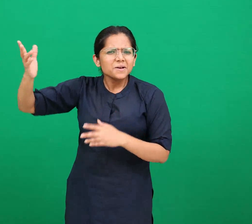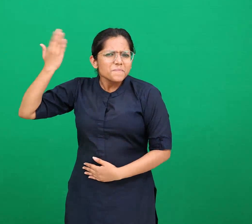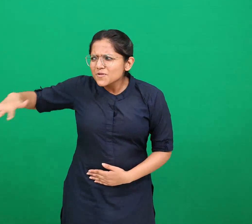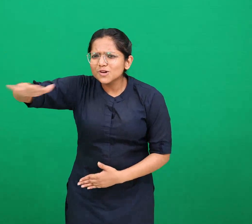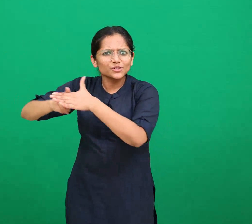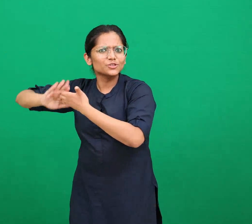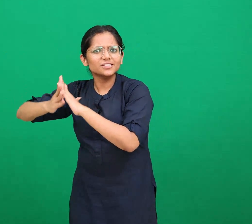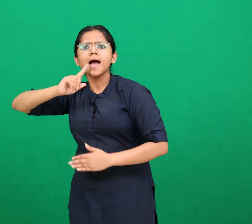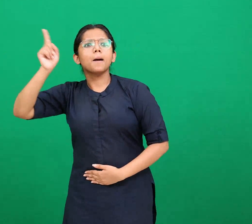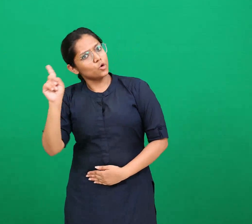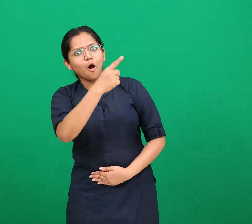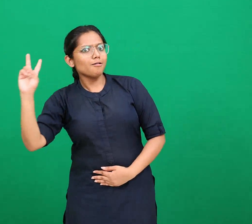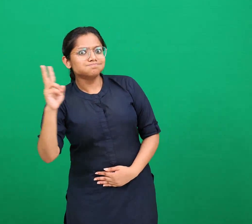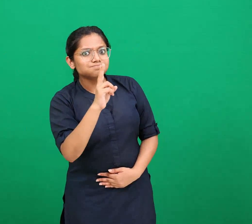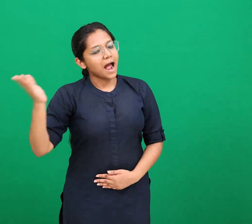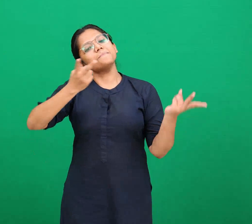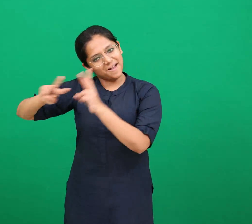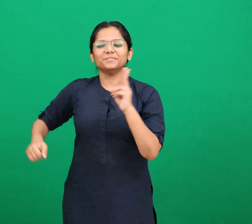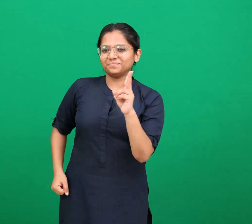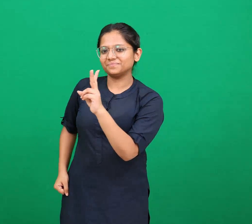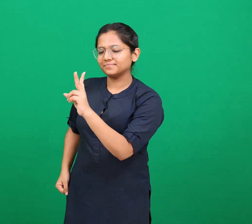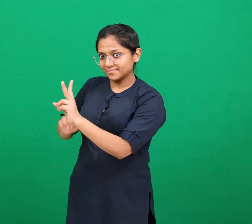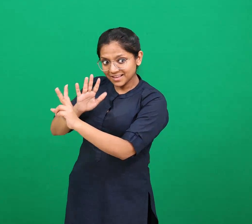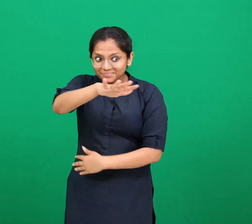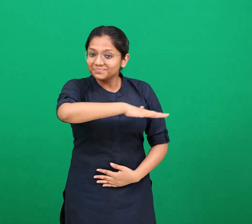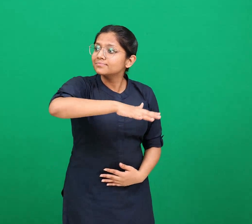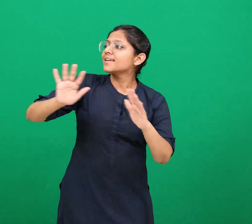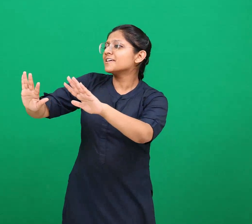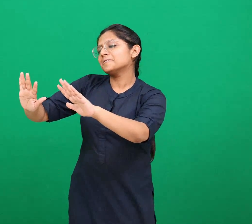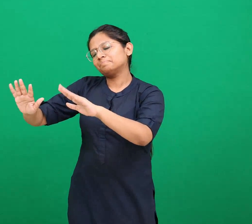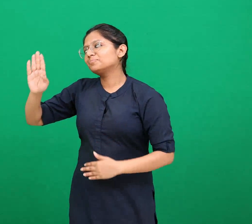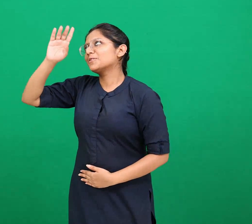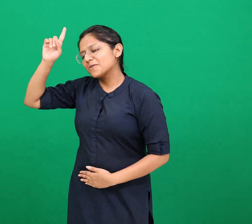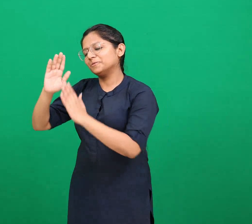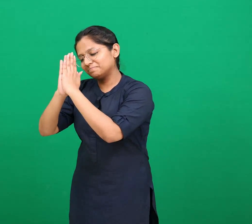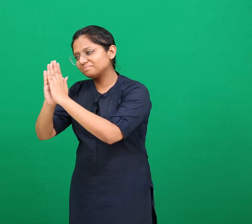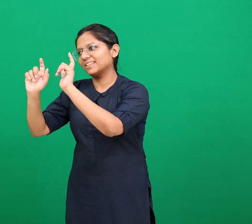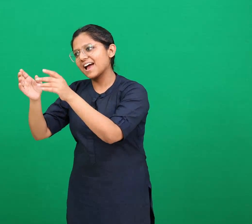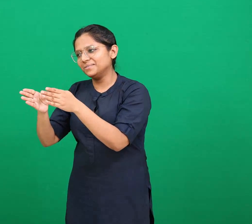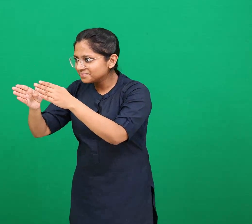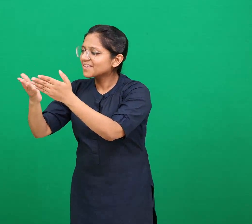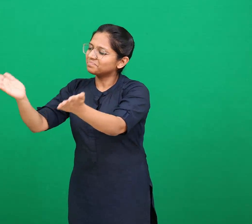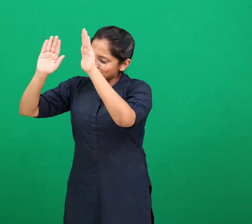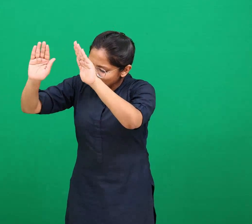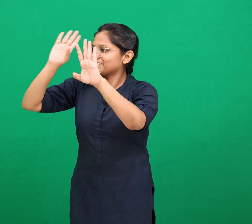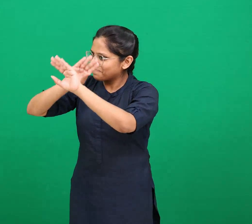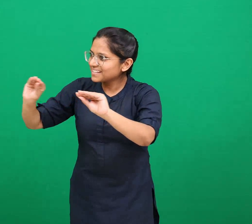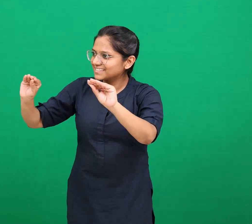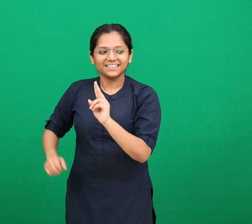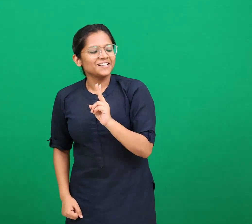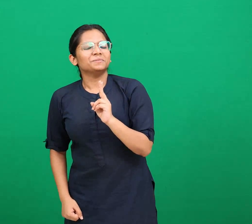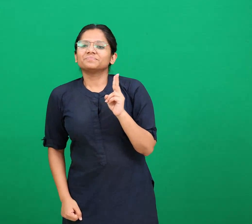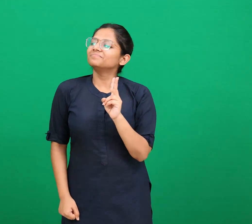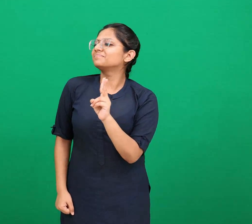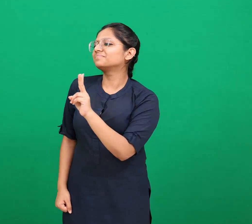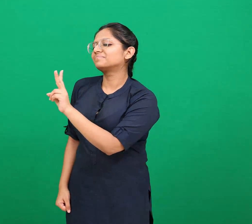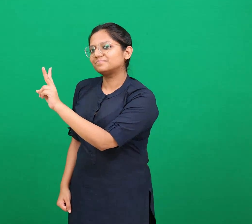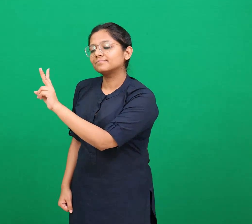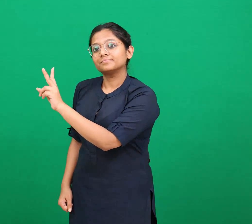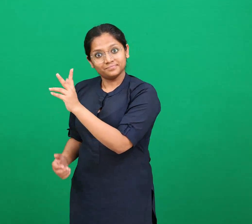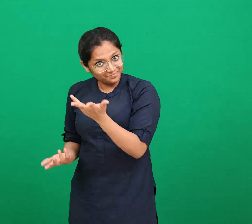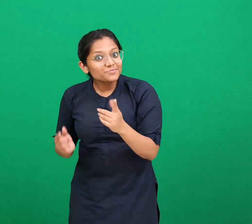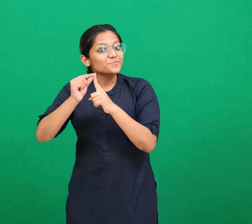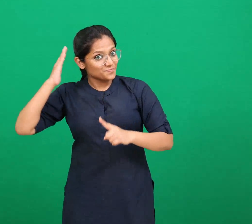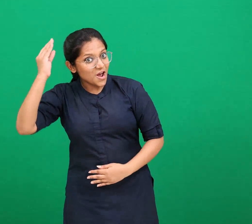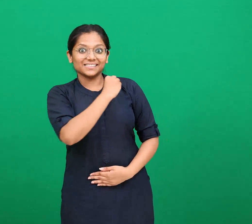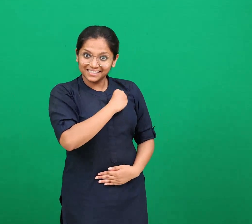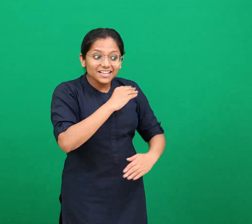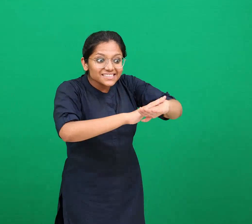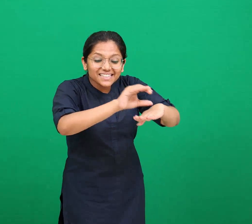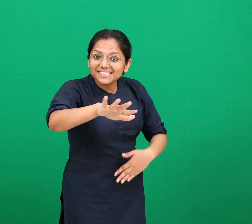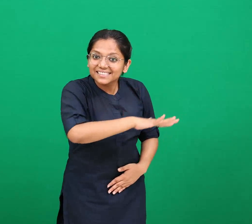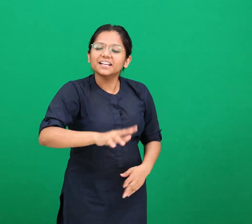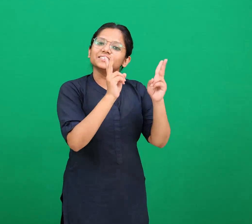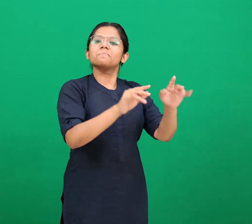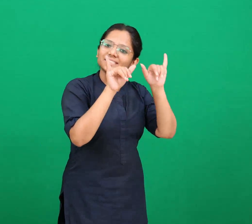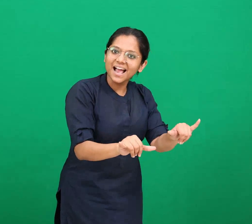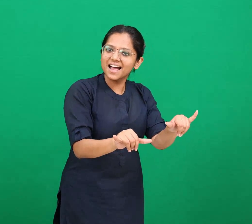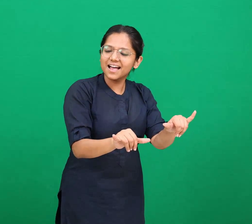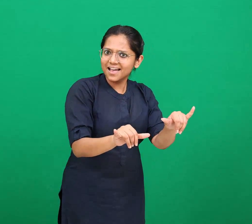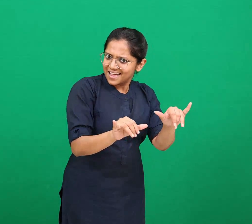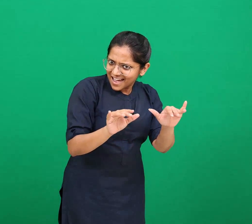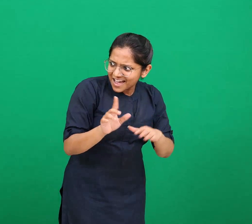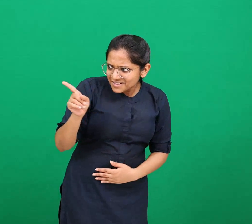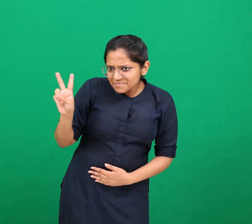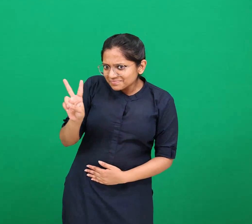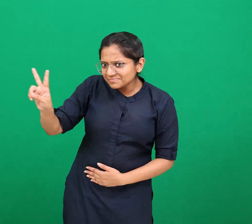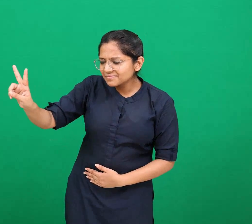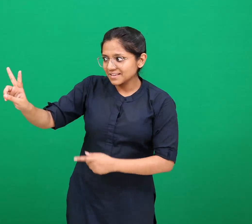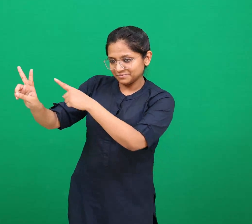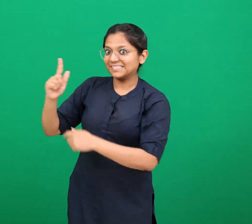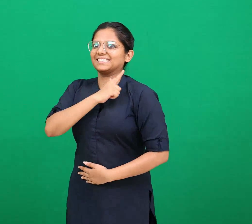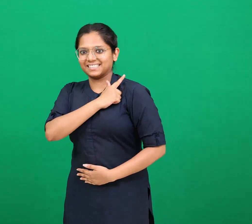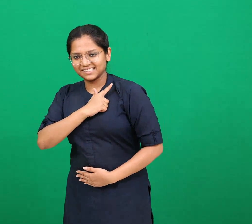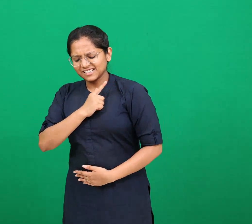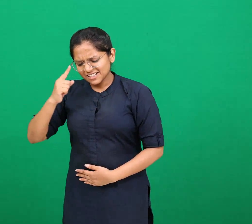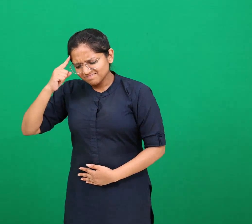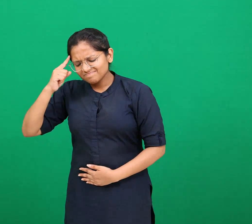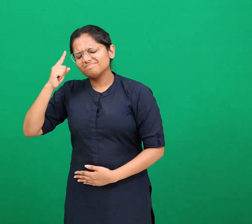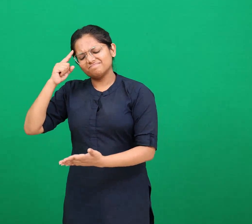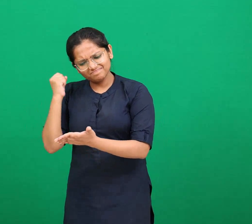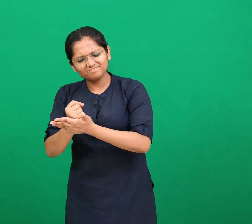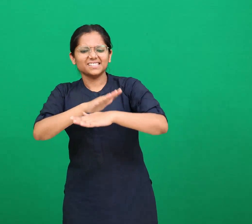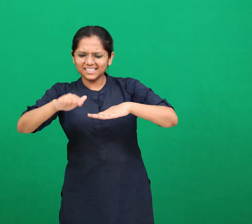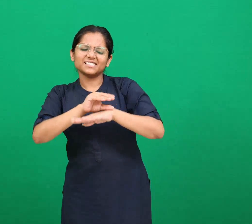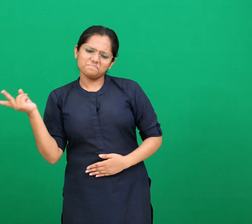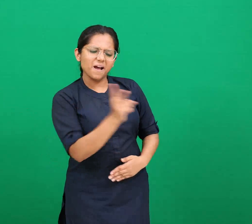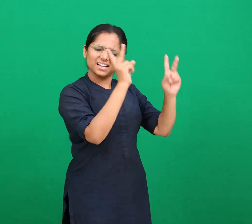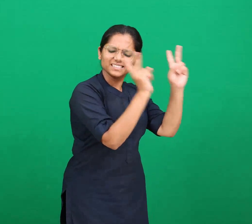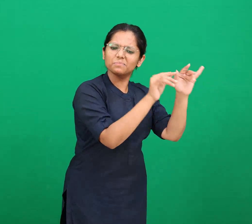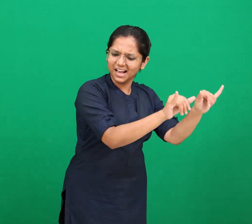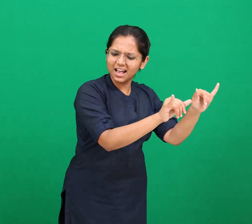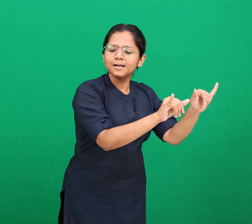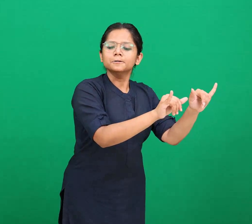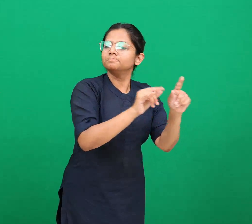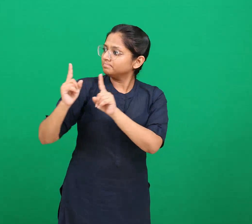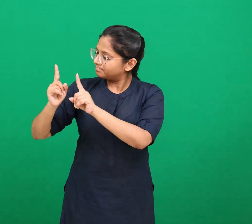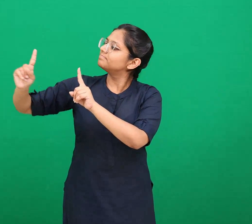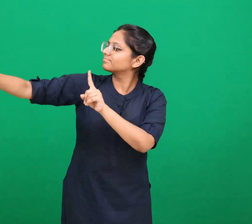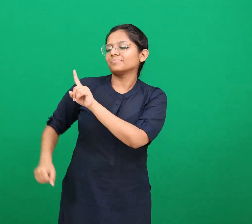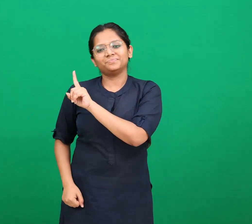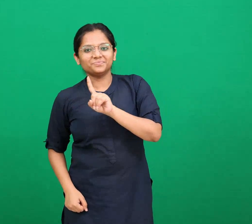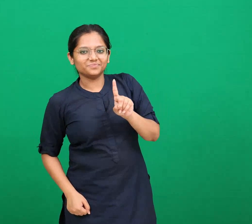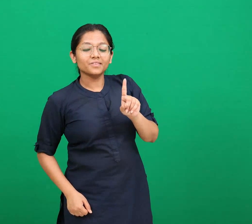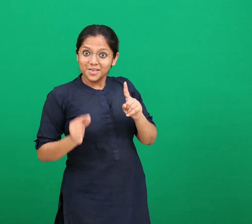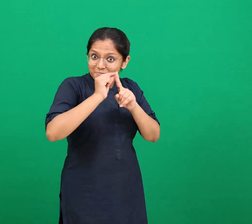After spending some time there, they were sent off by the brothers in peace to return to those who had sent them.